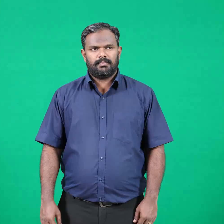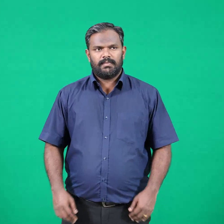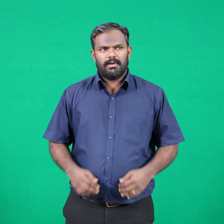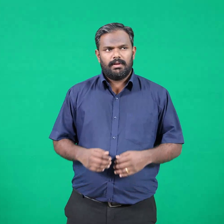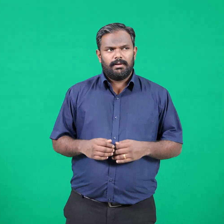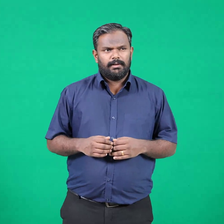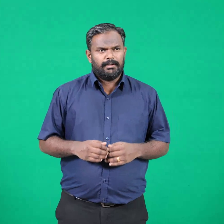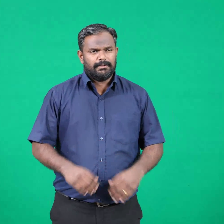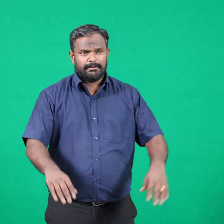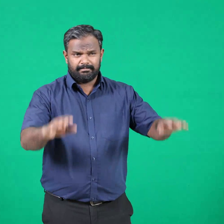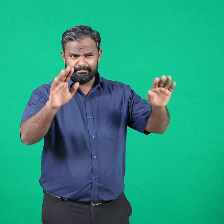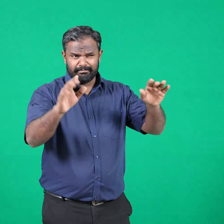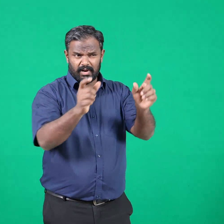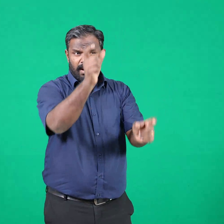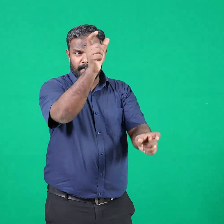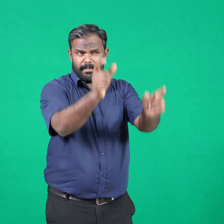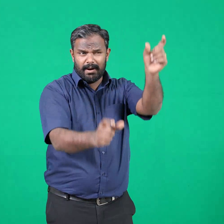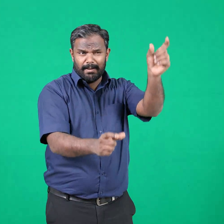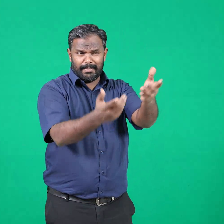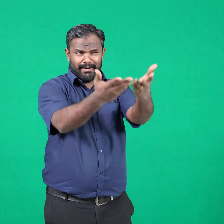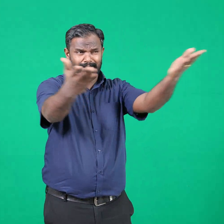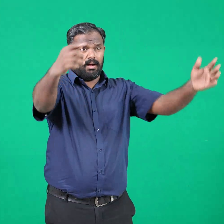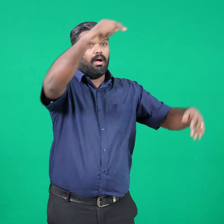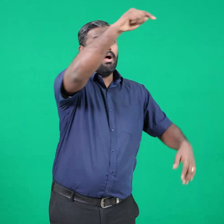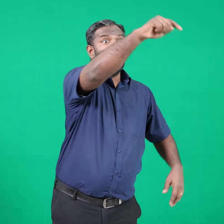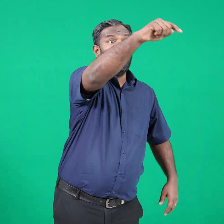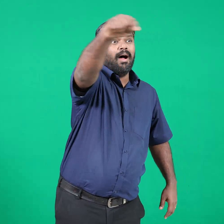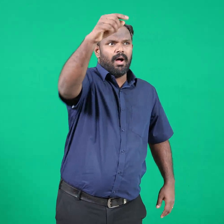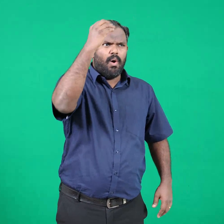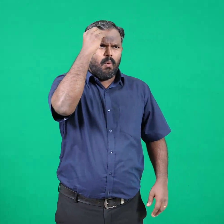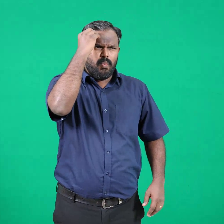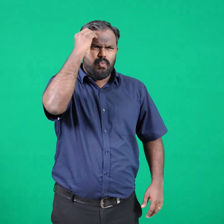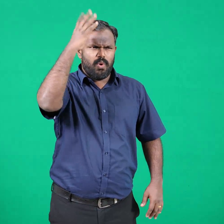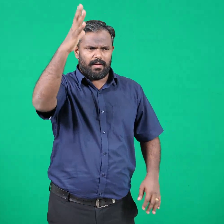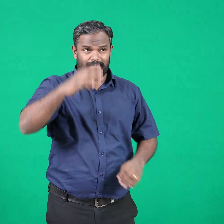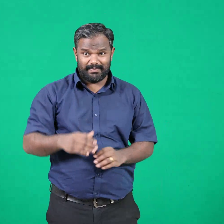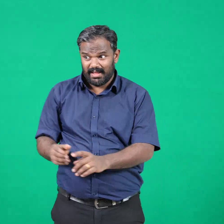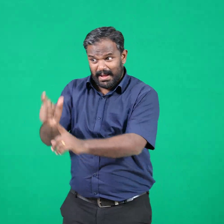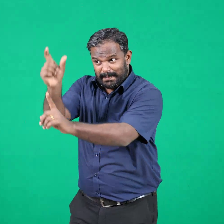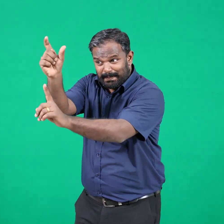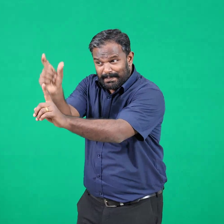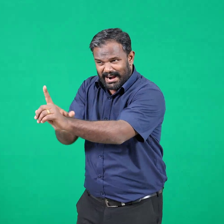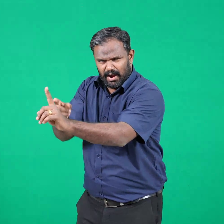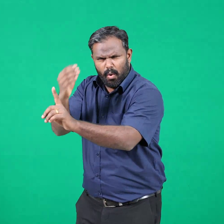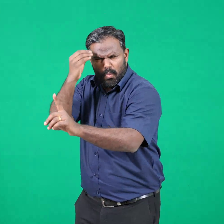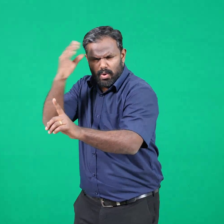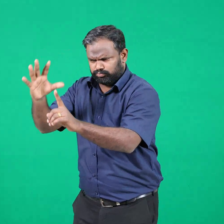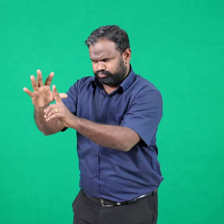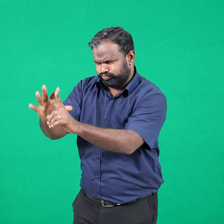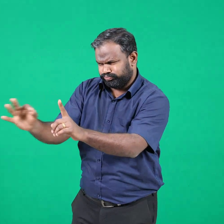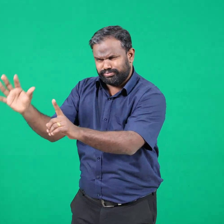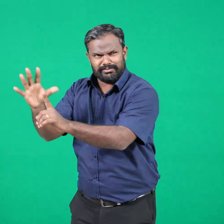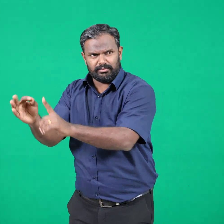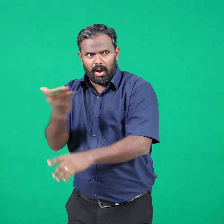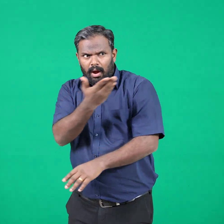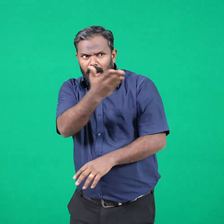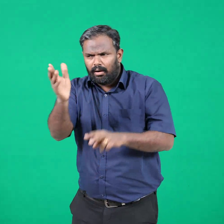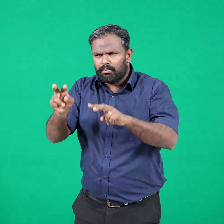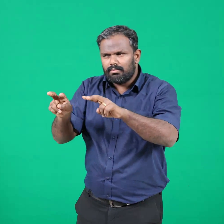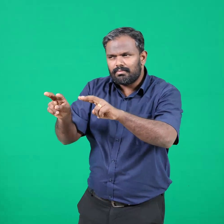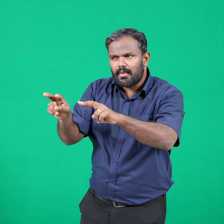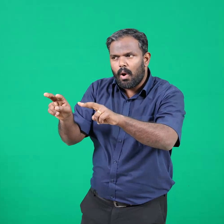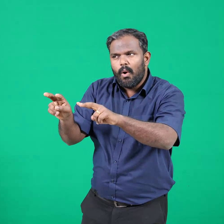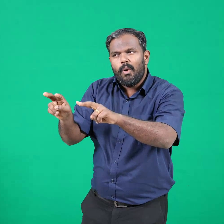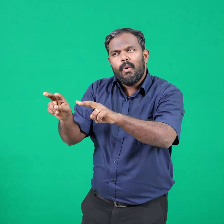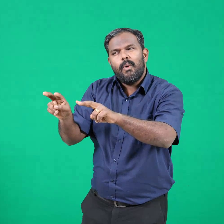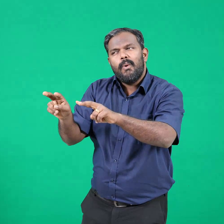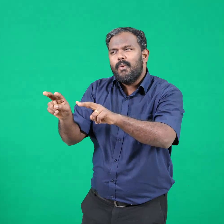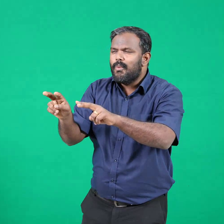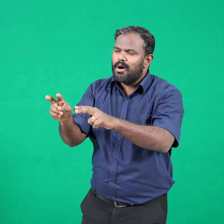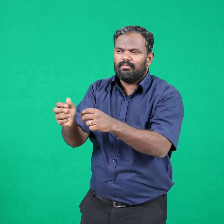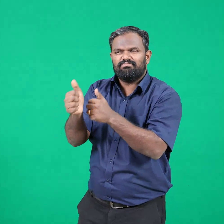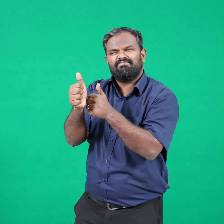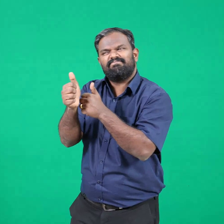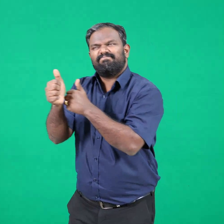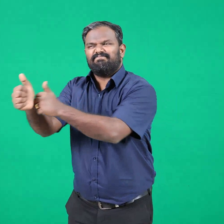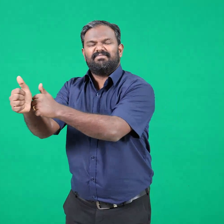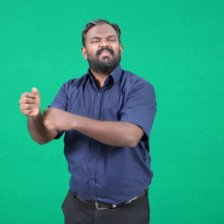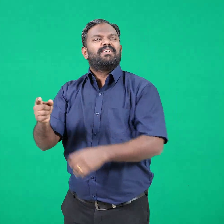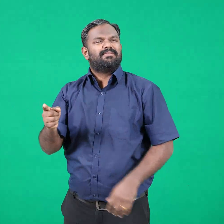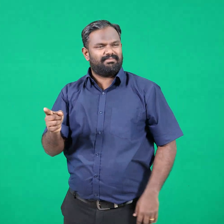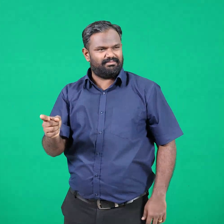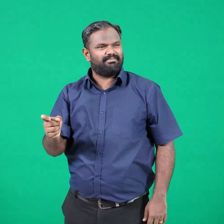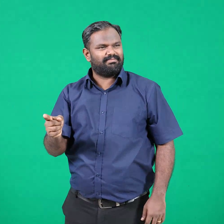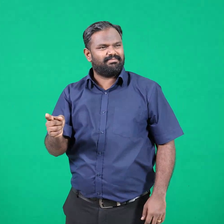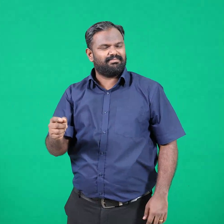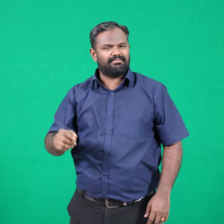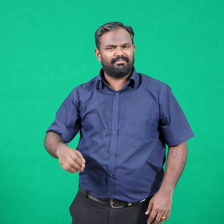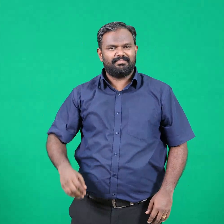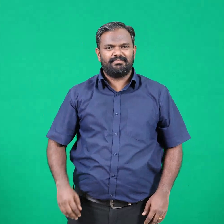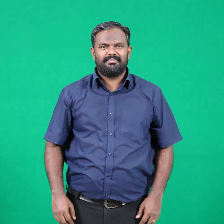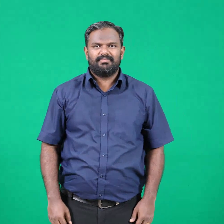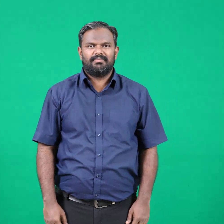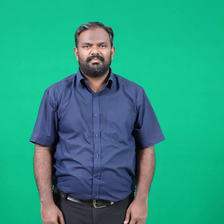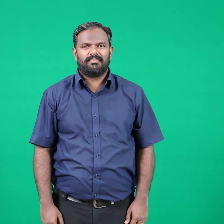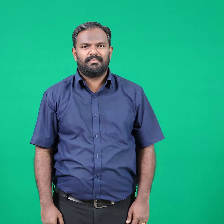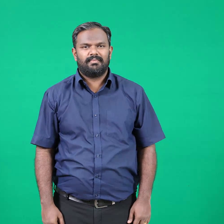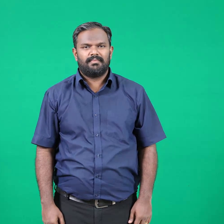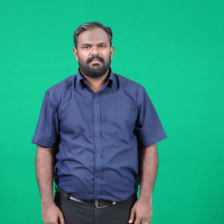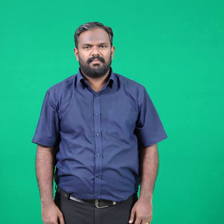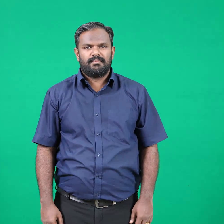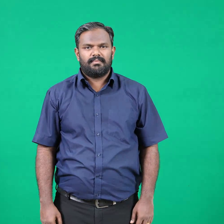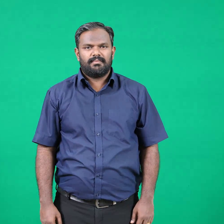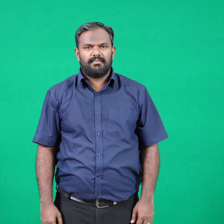But wisdom is vindicated by all her children."